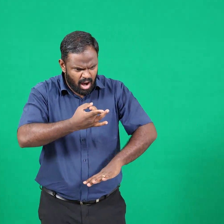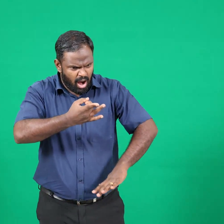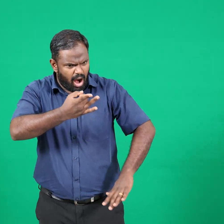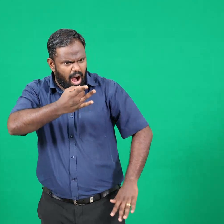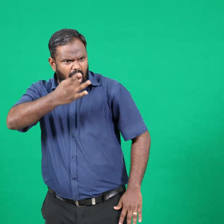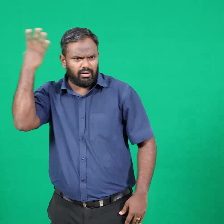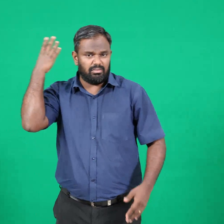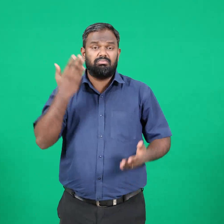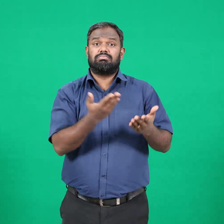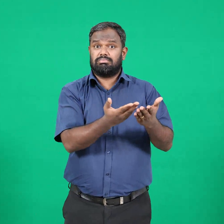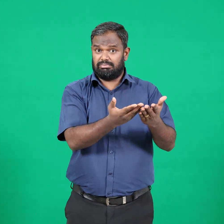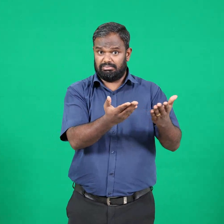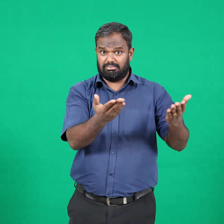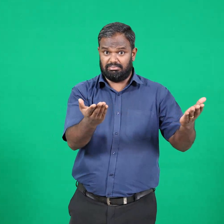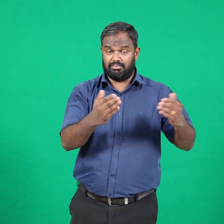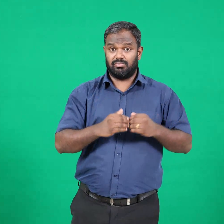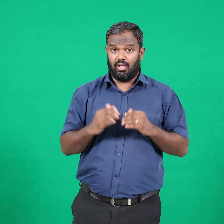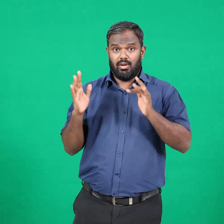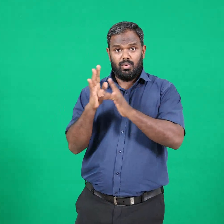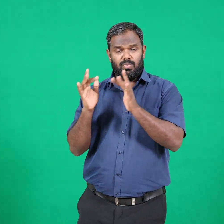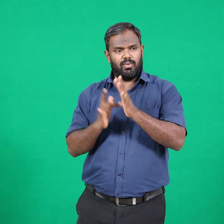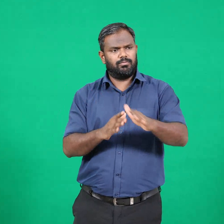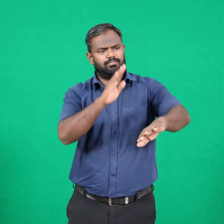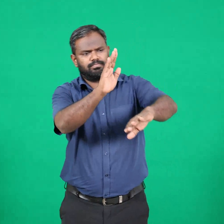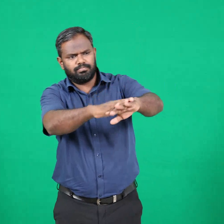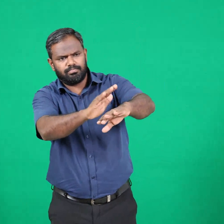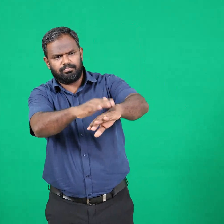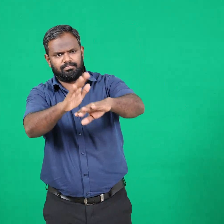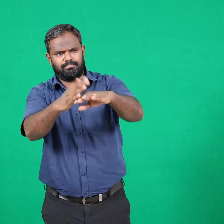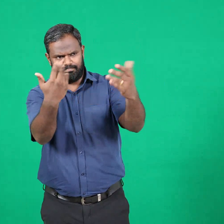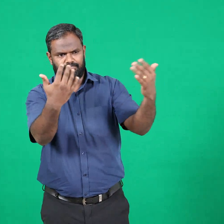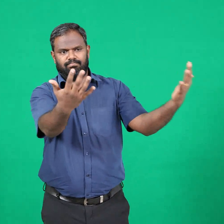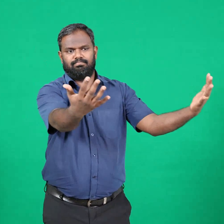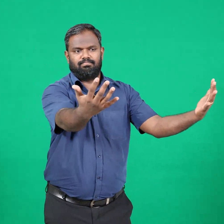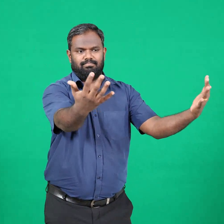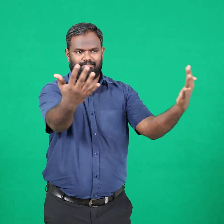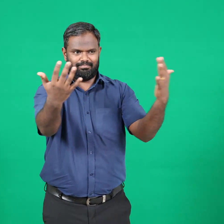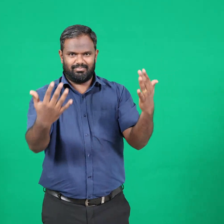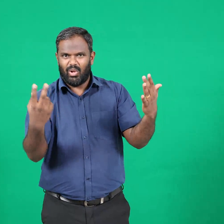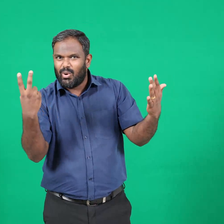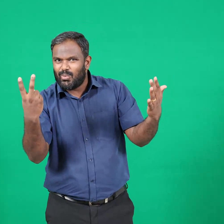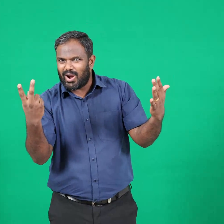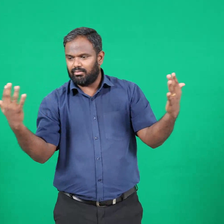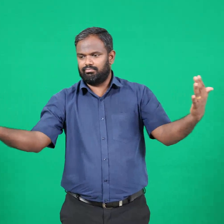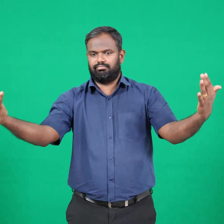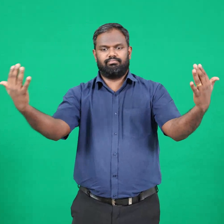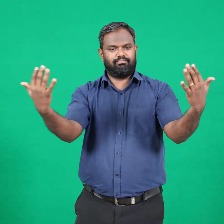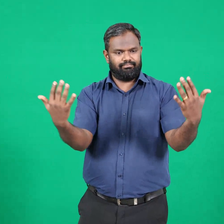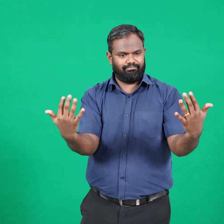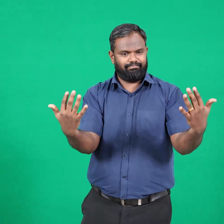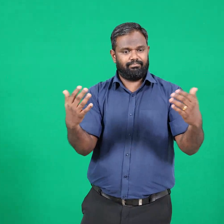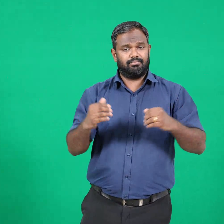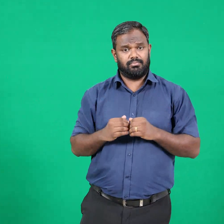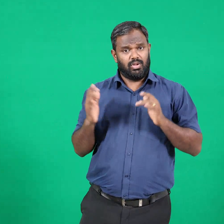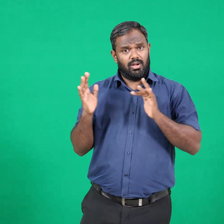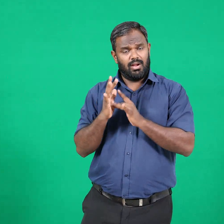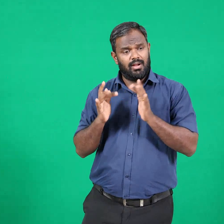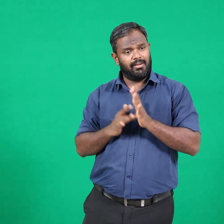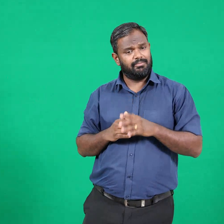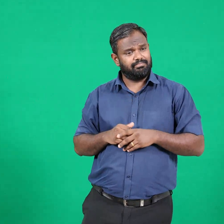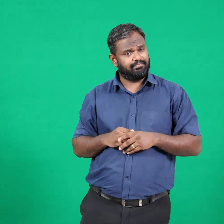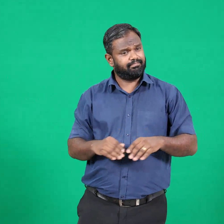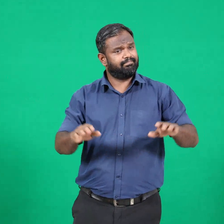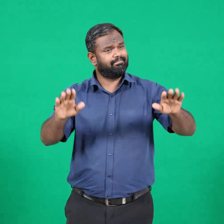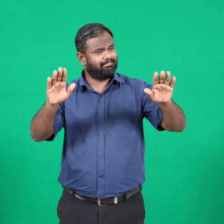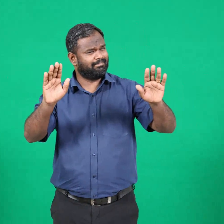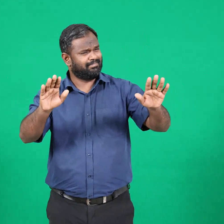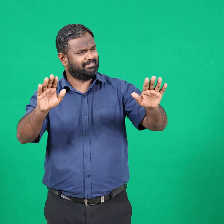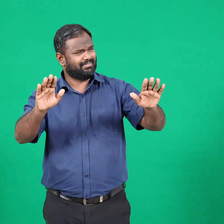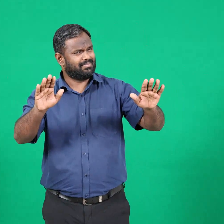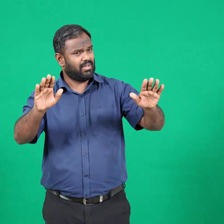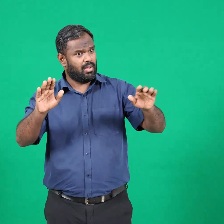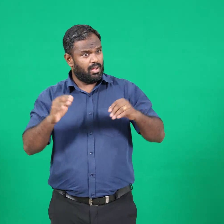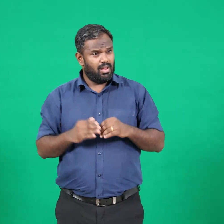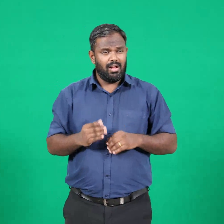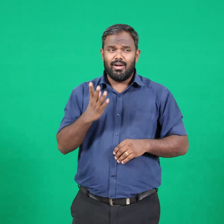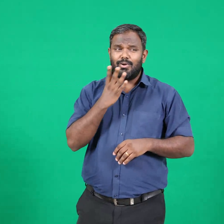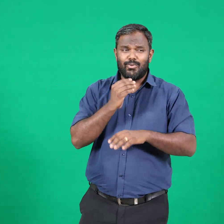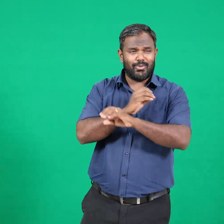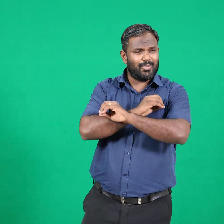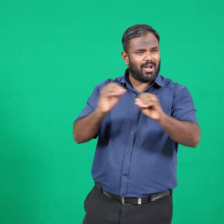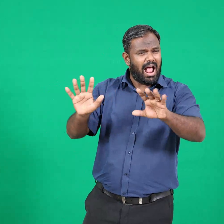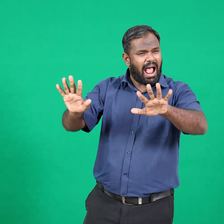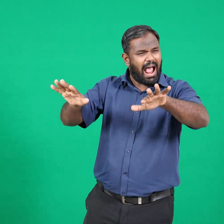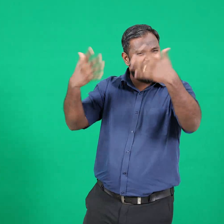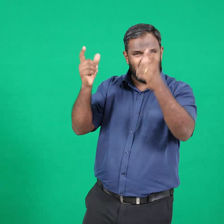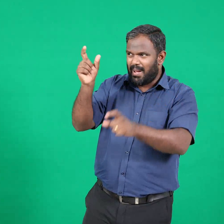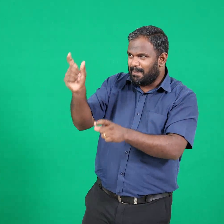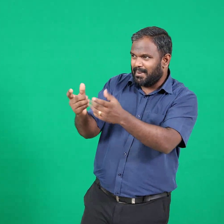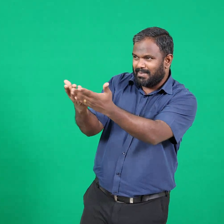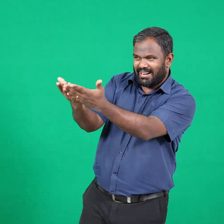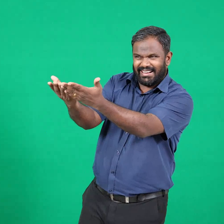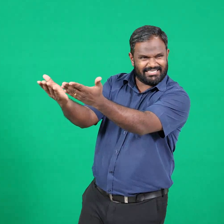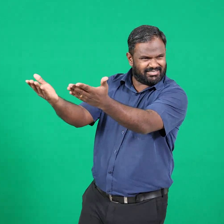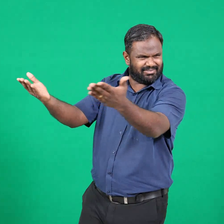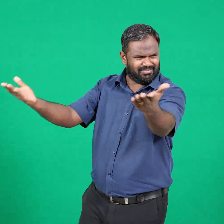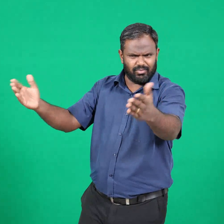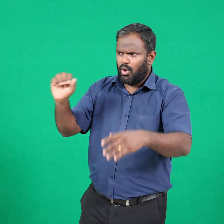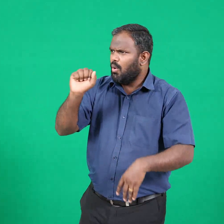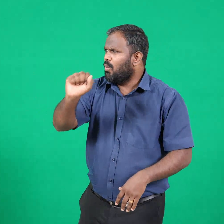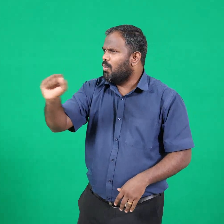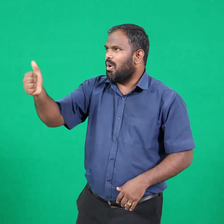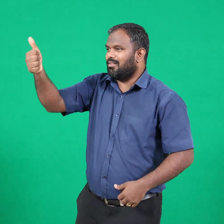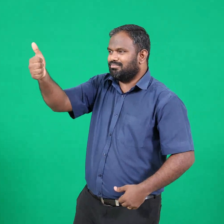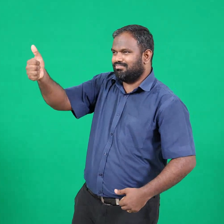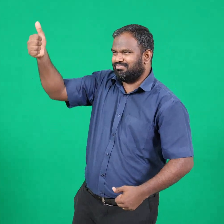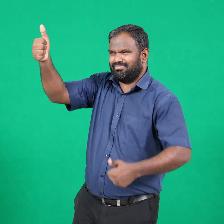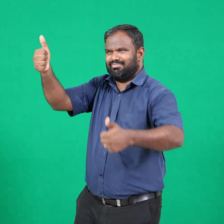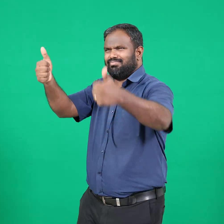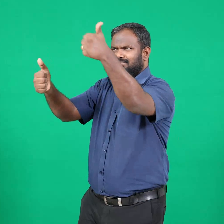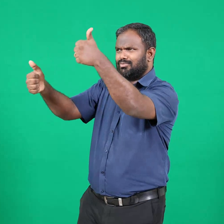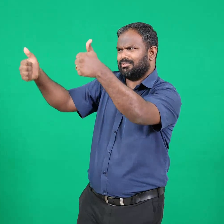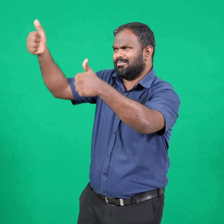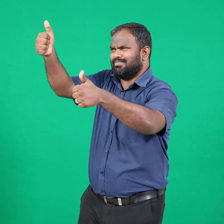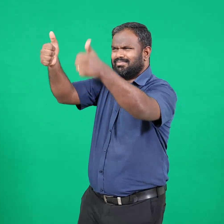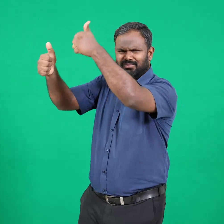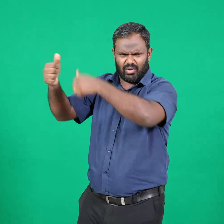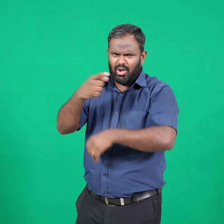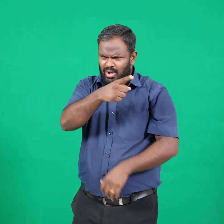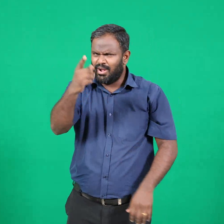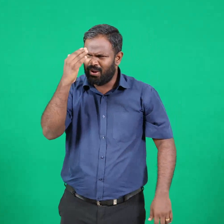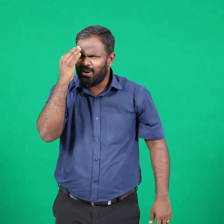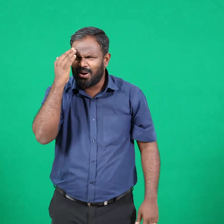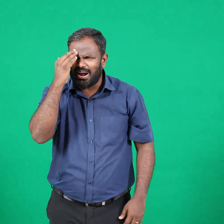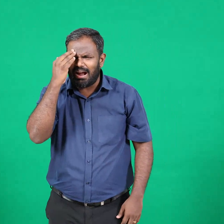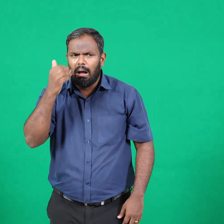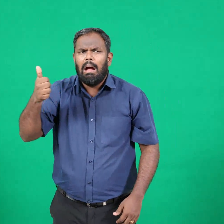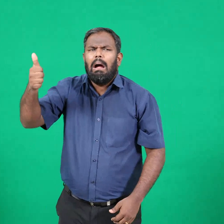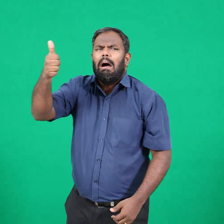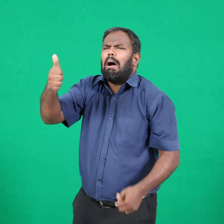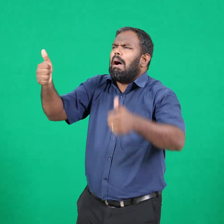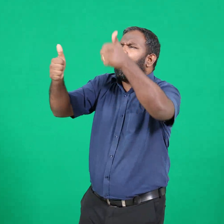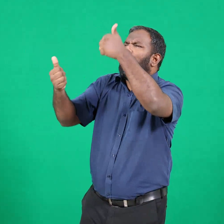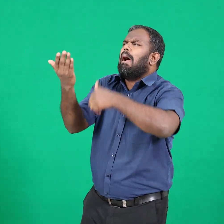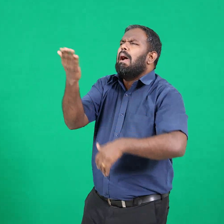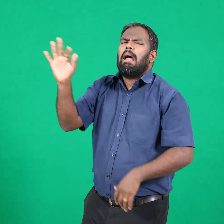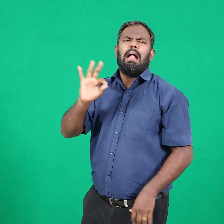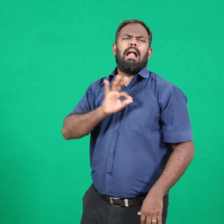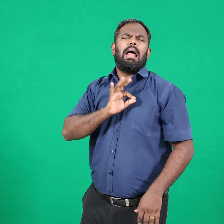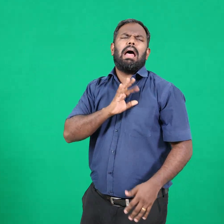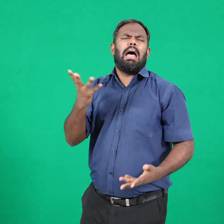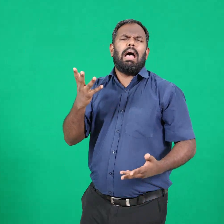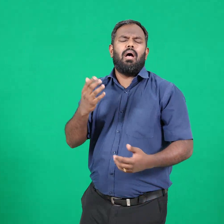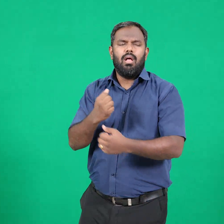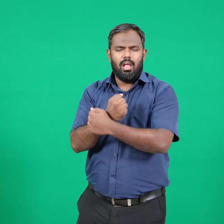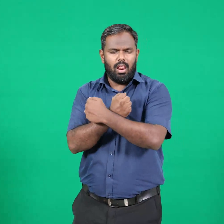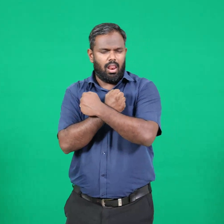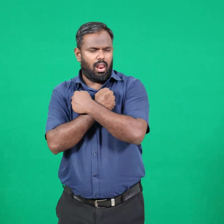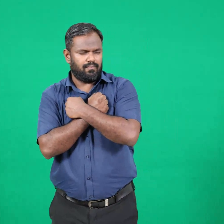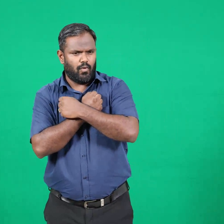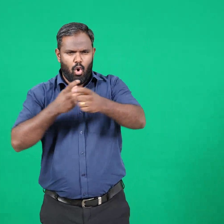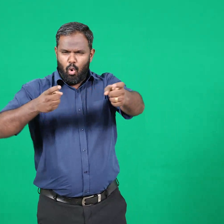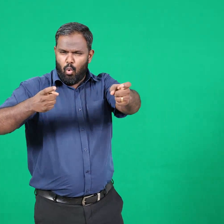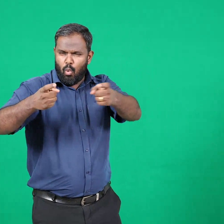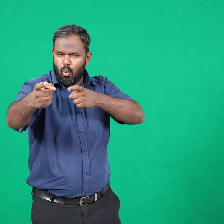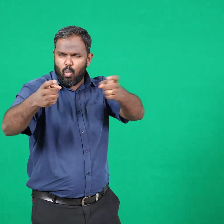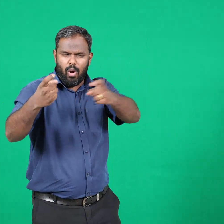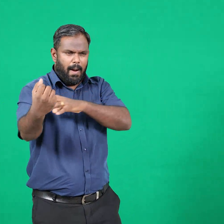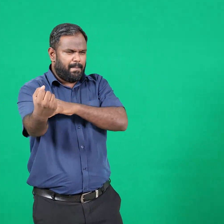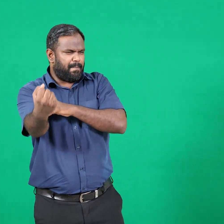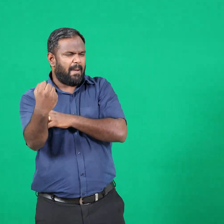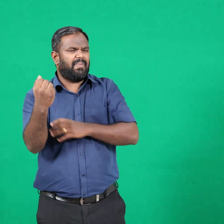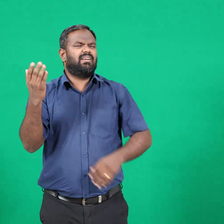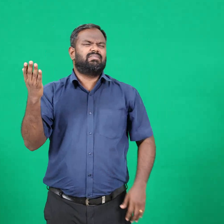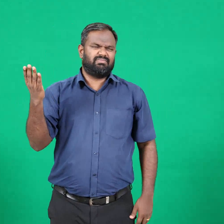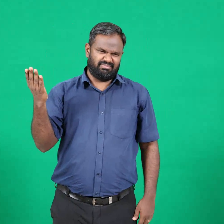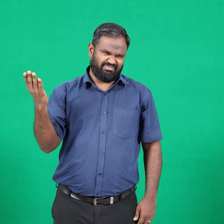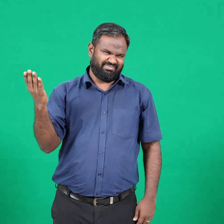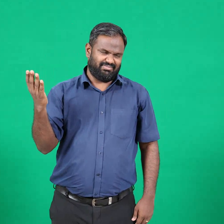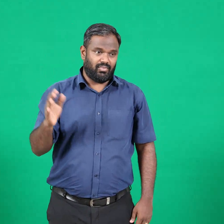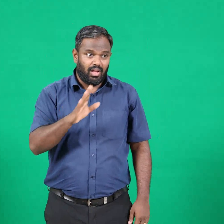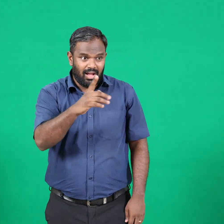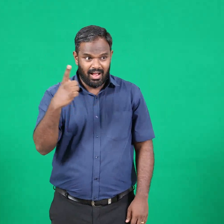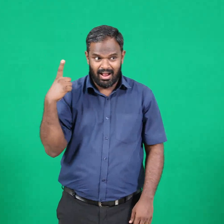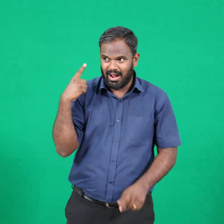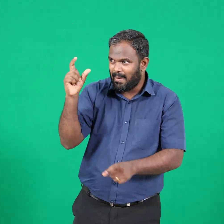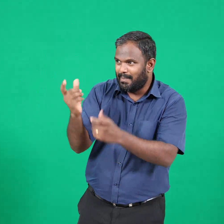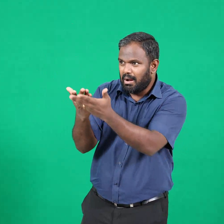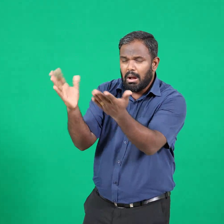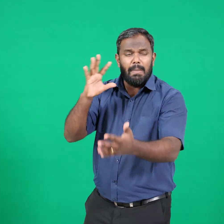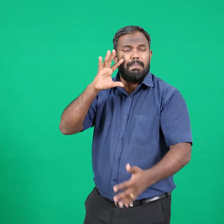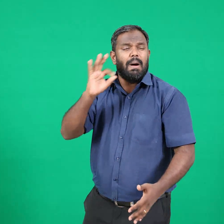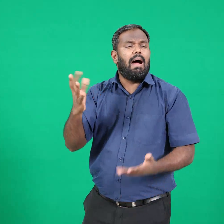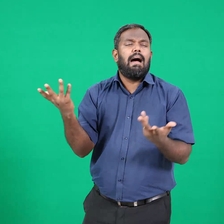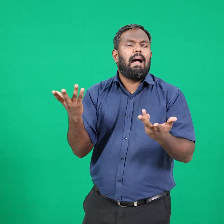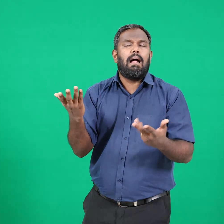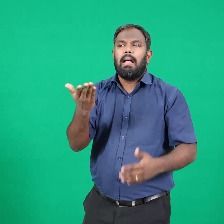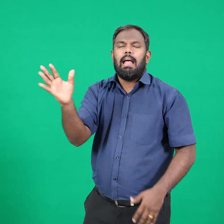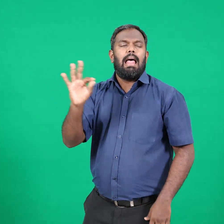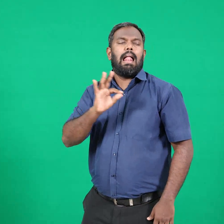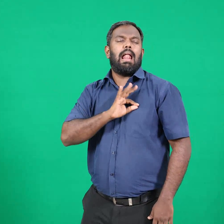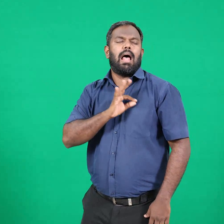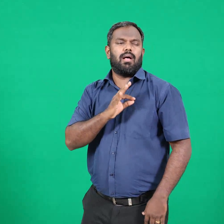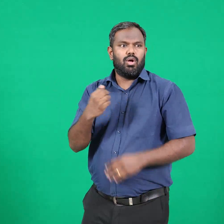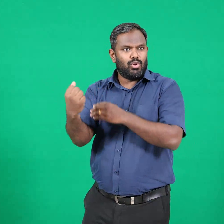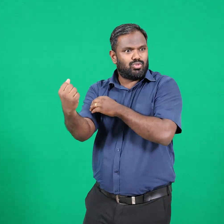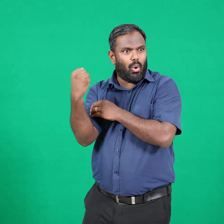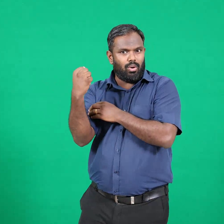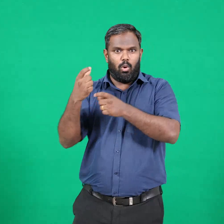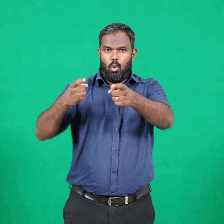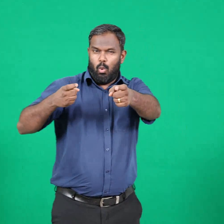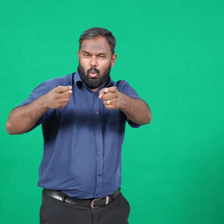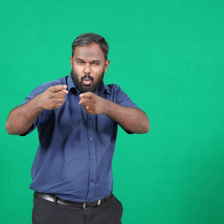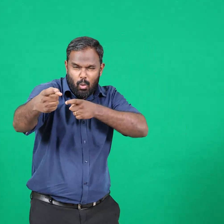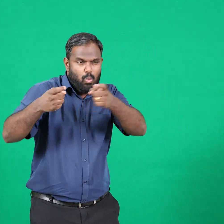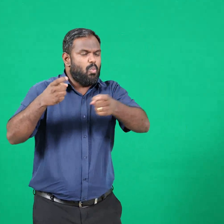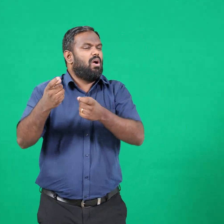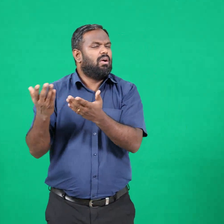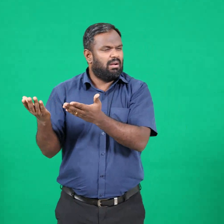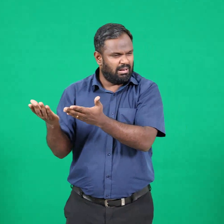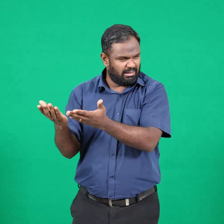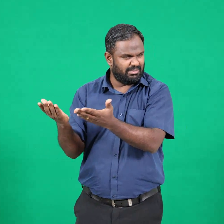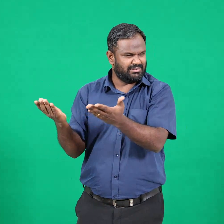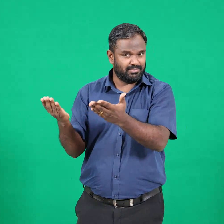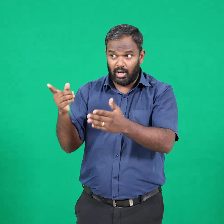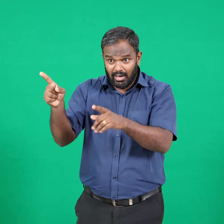But Jesus called them aside and said, "You know that the rulers of the Gentiles lord it over them, and their superiors exercise authority over them.